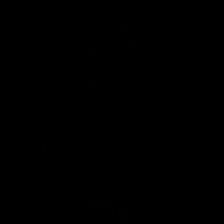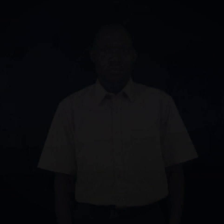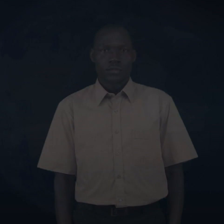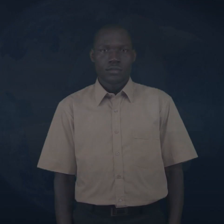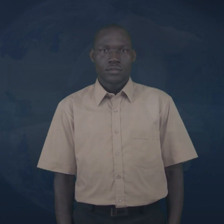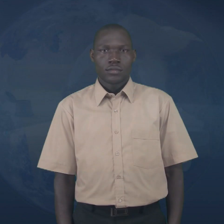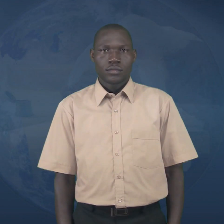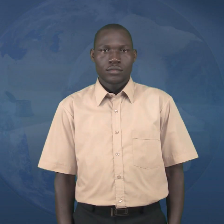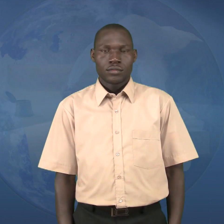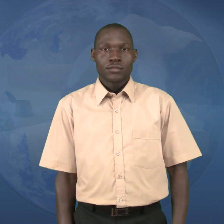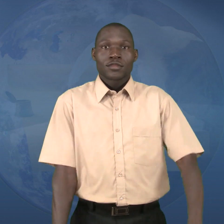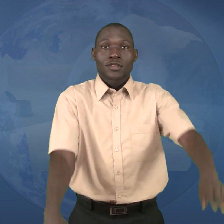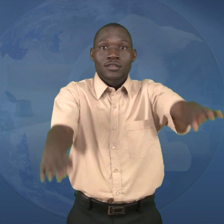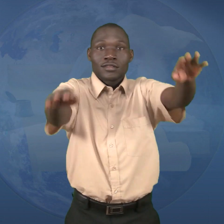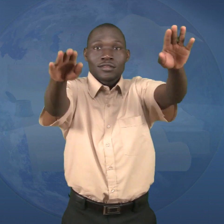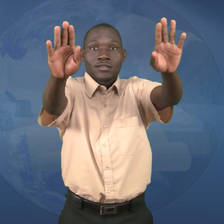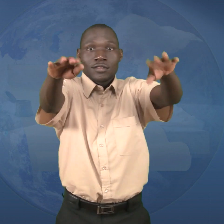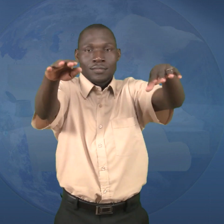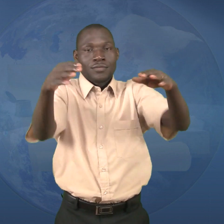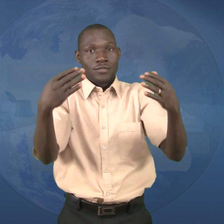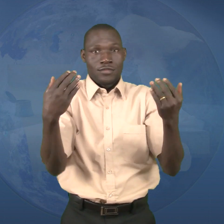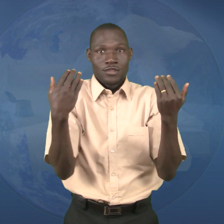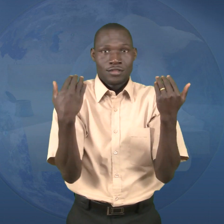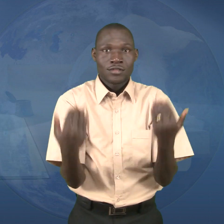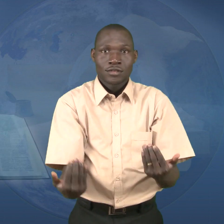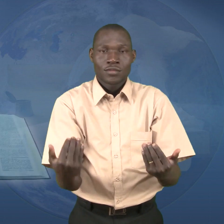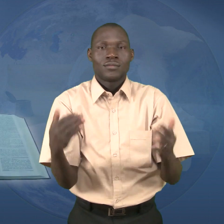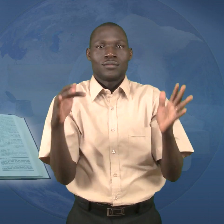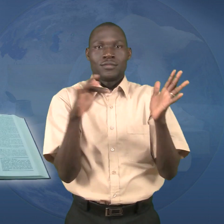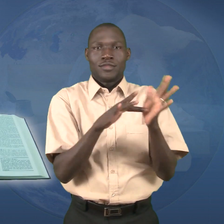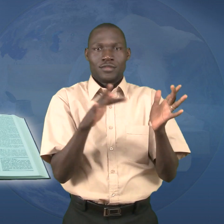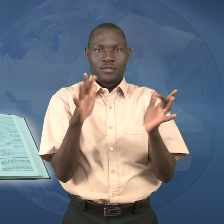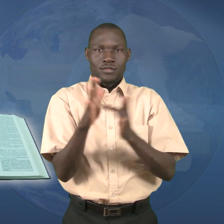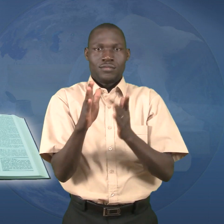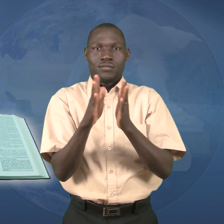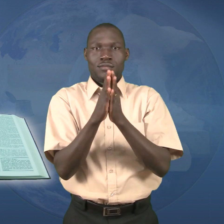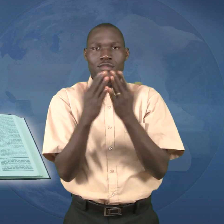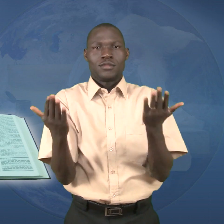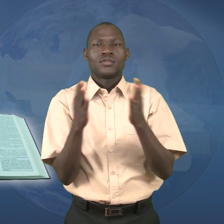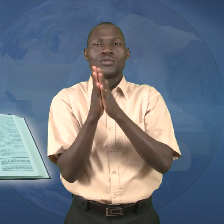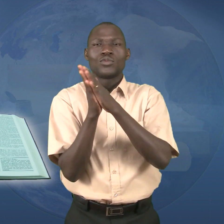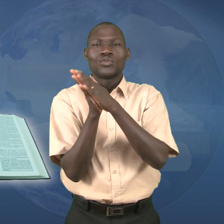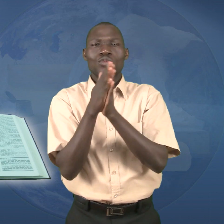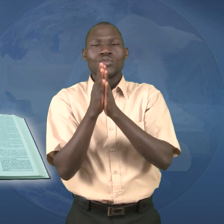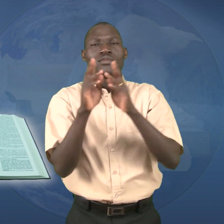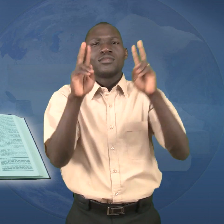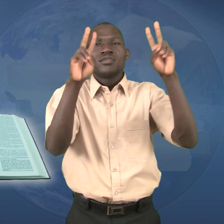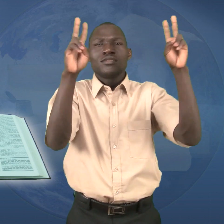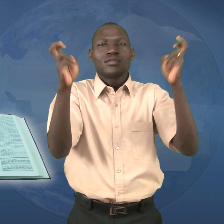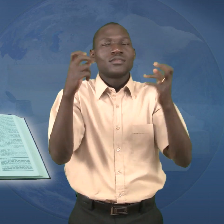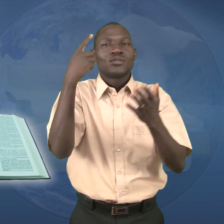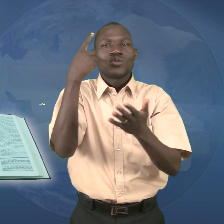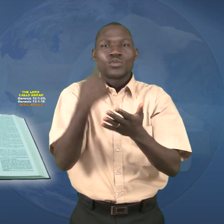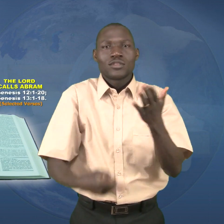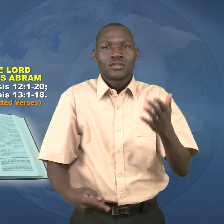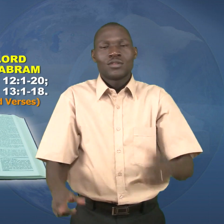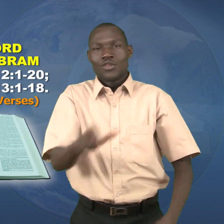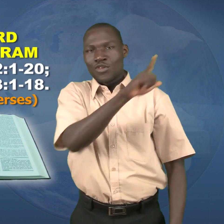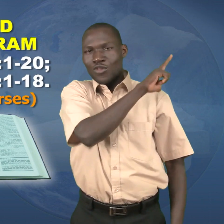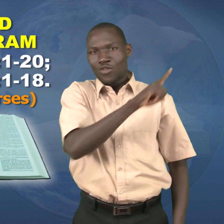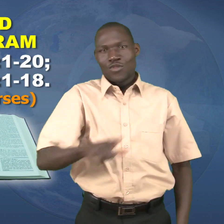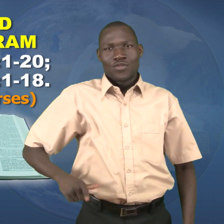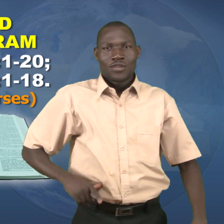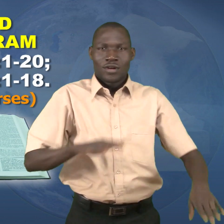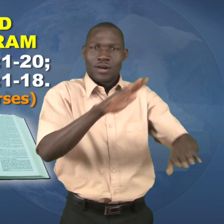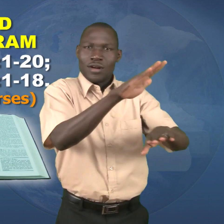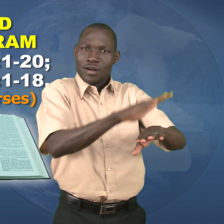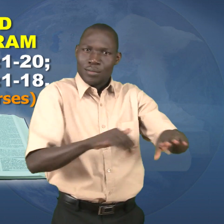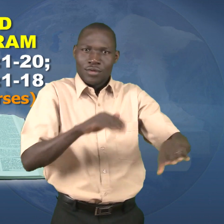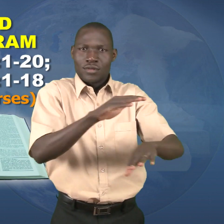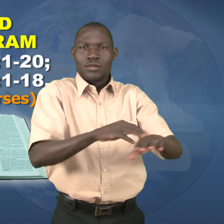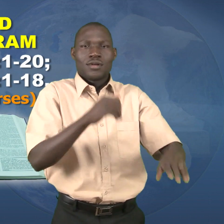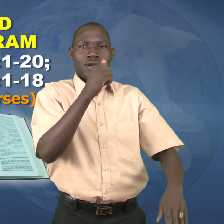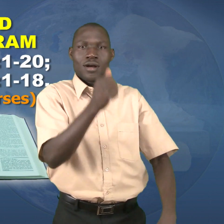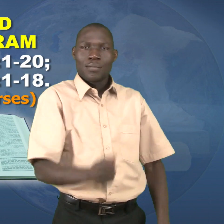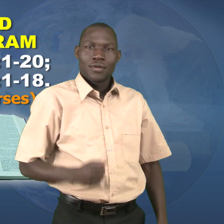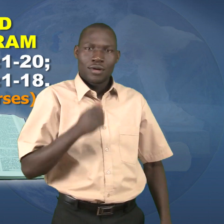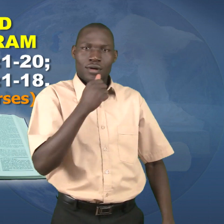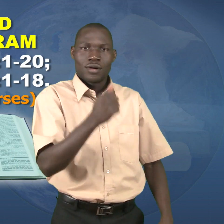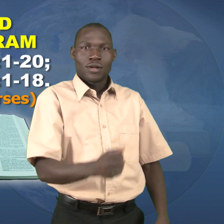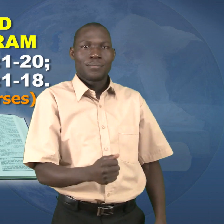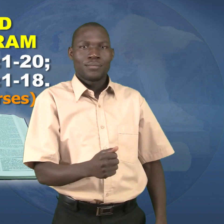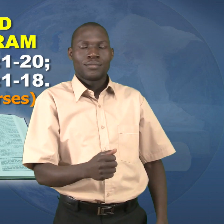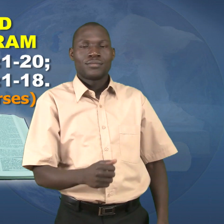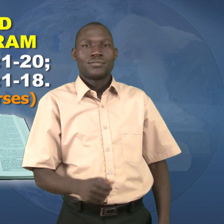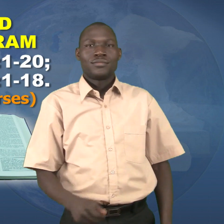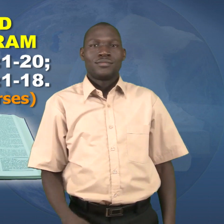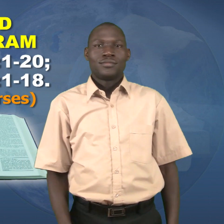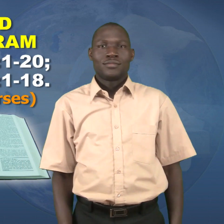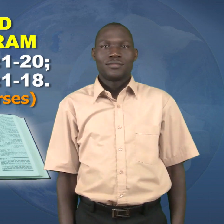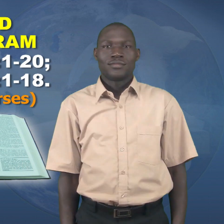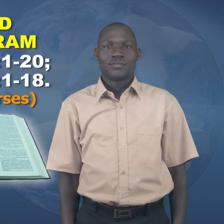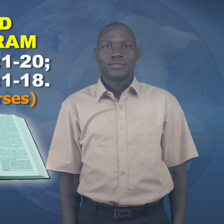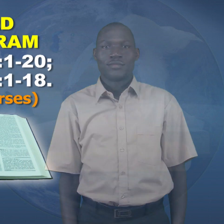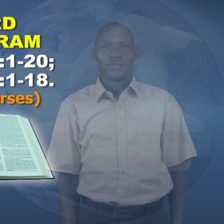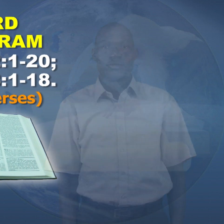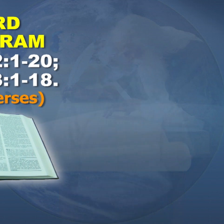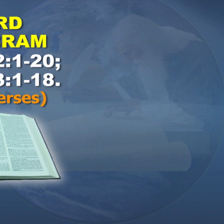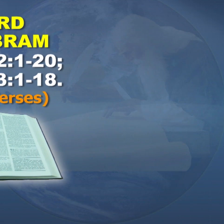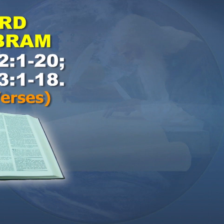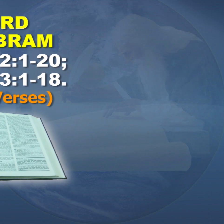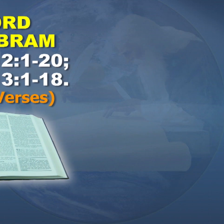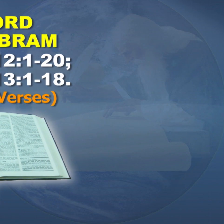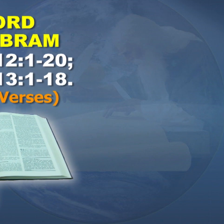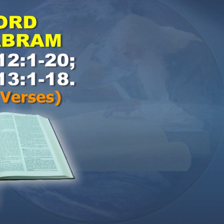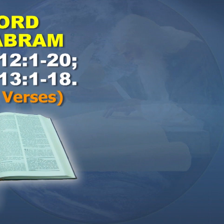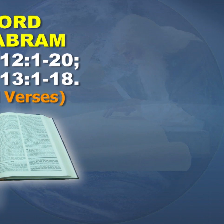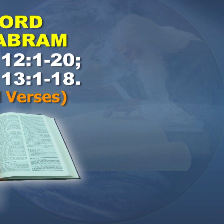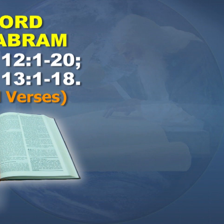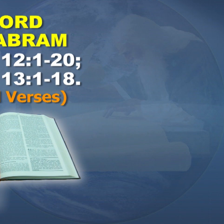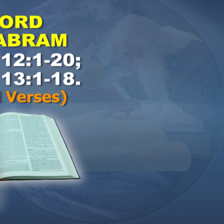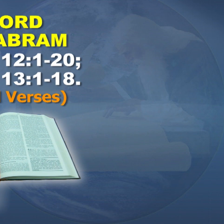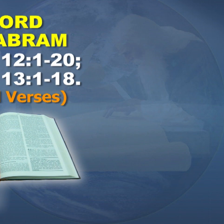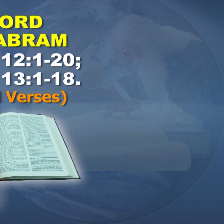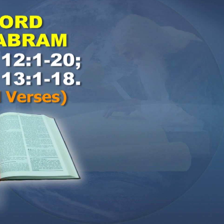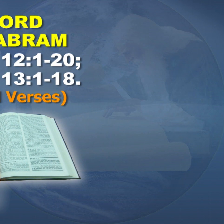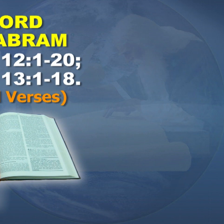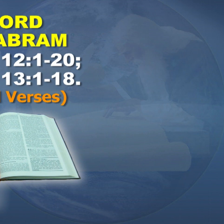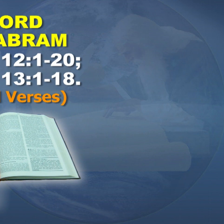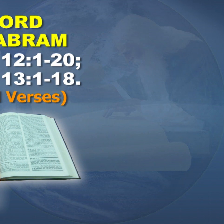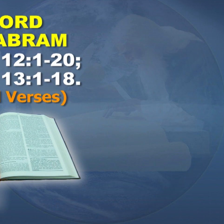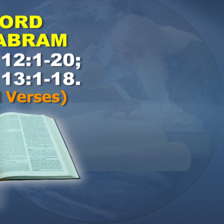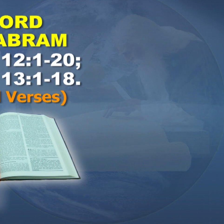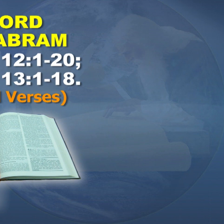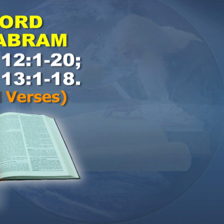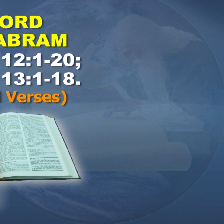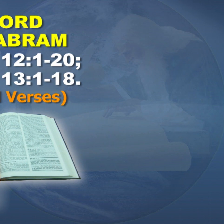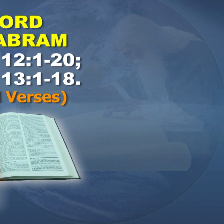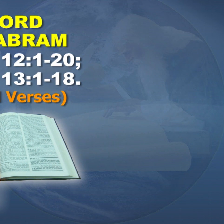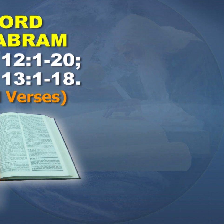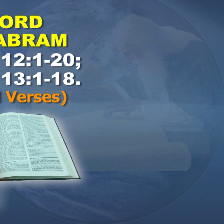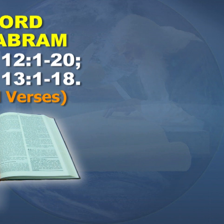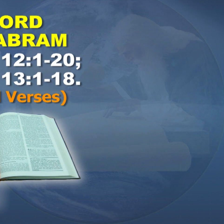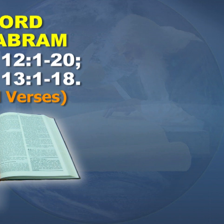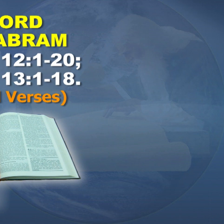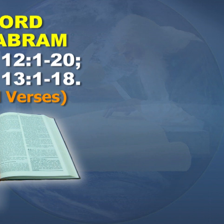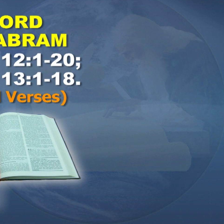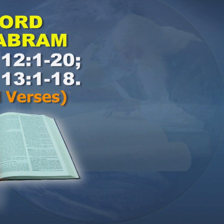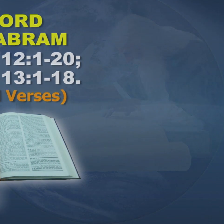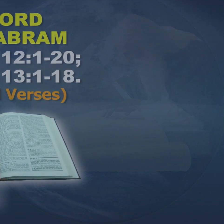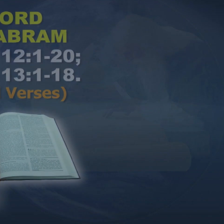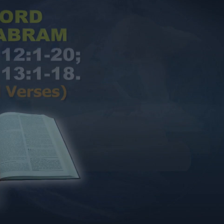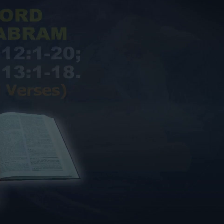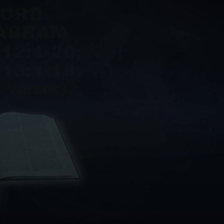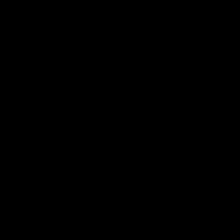The Lord calls Abram